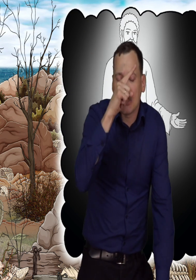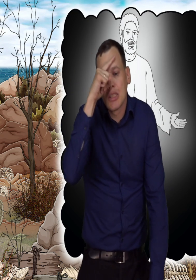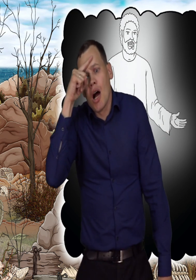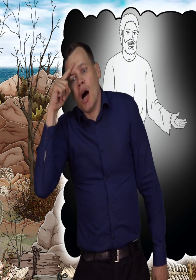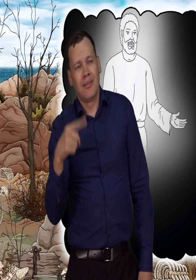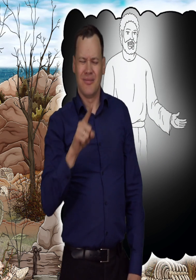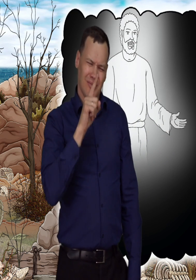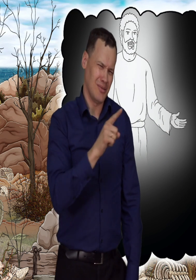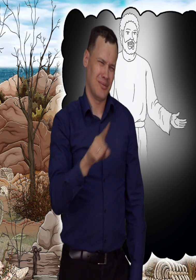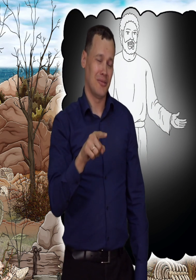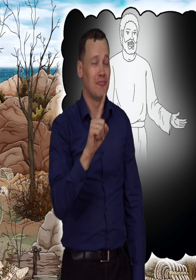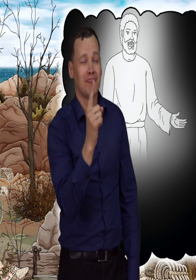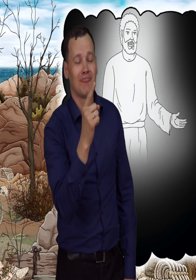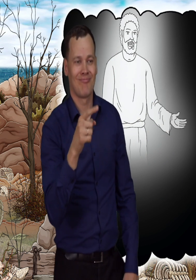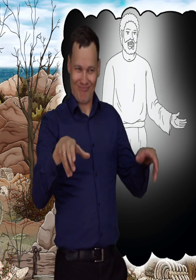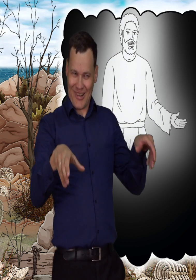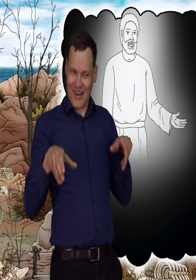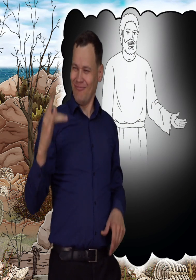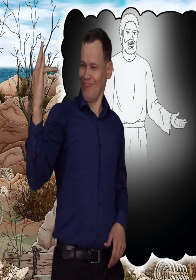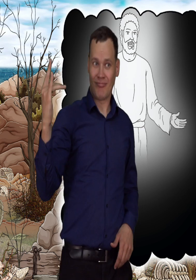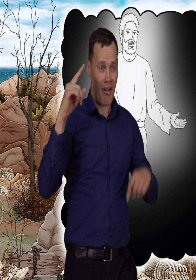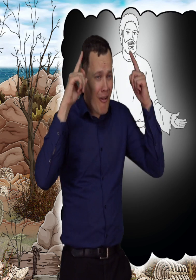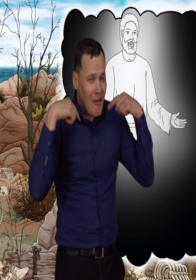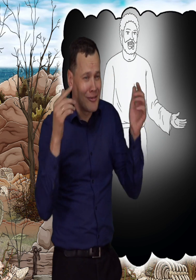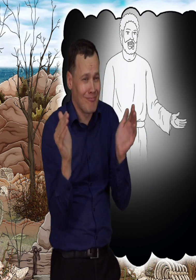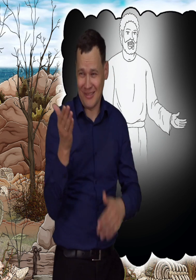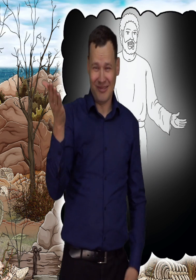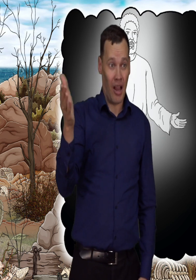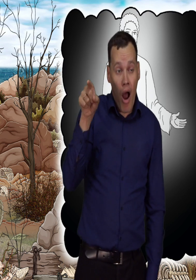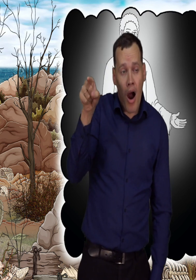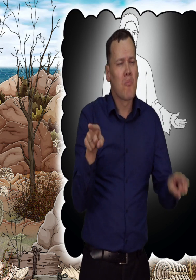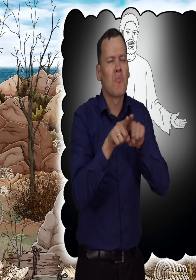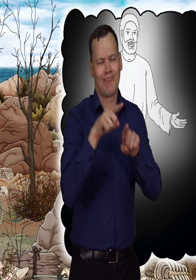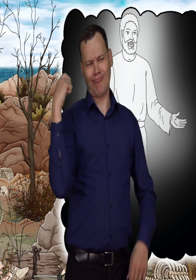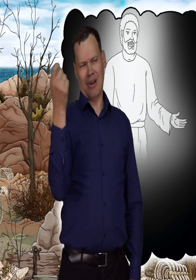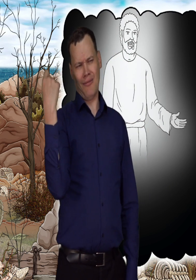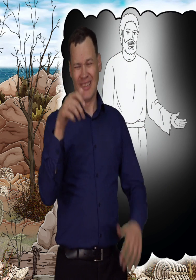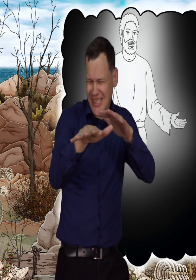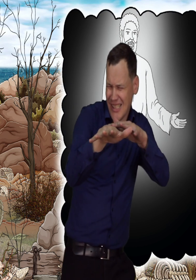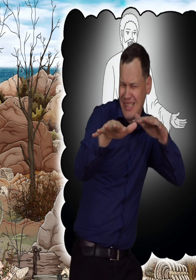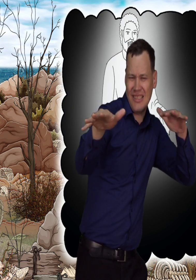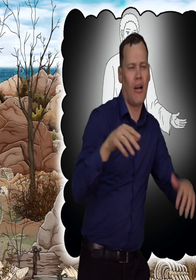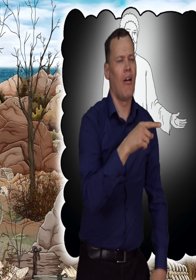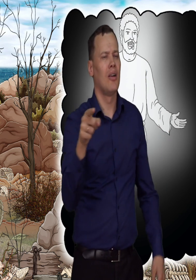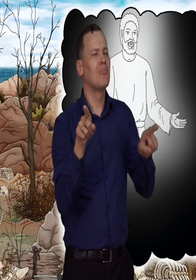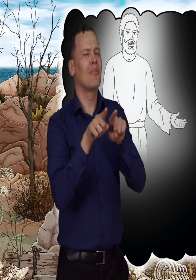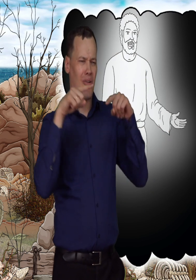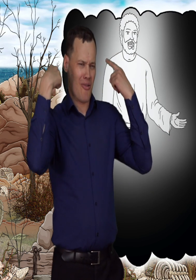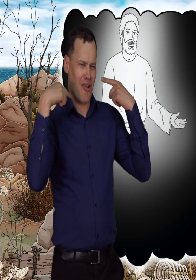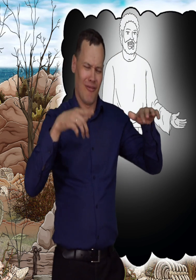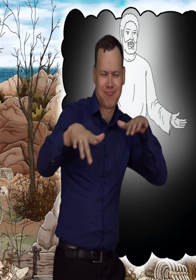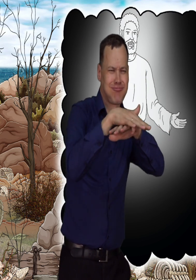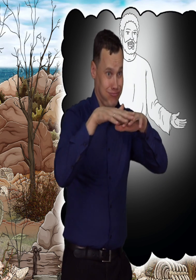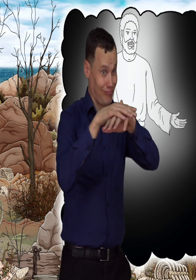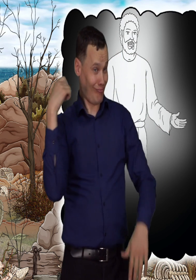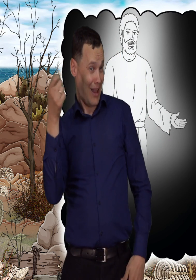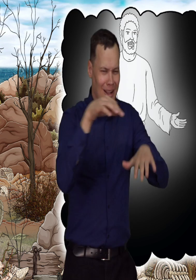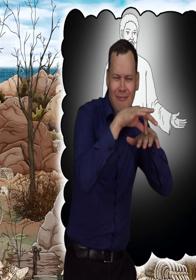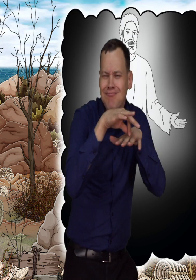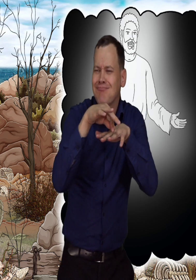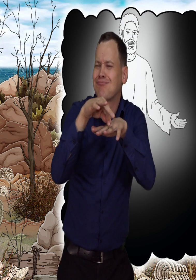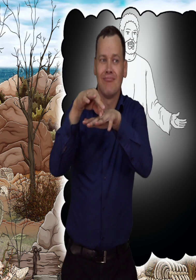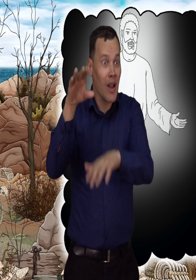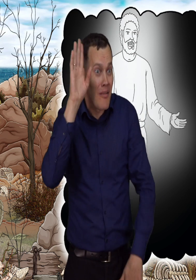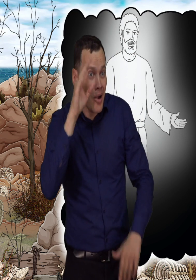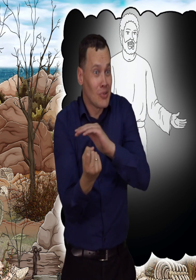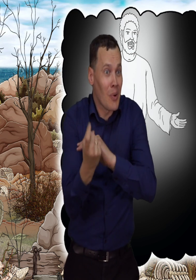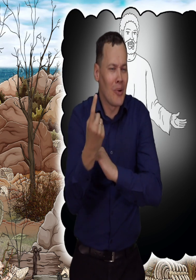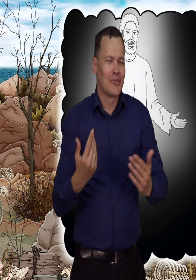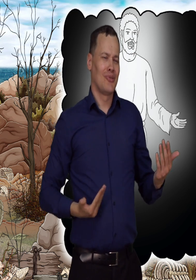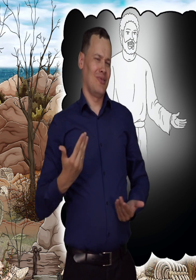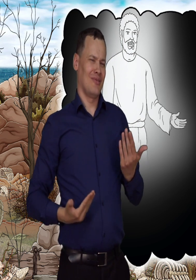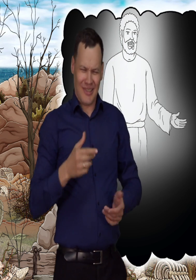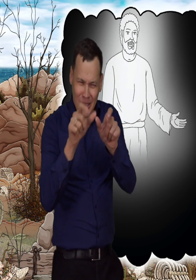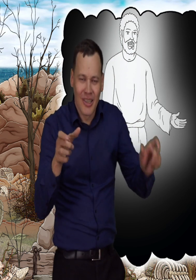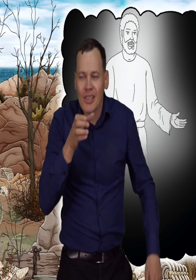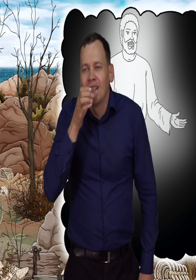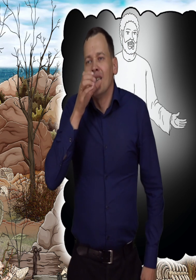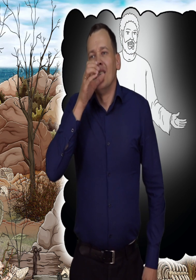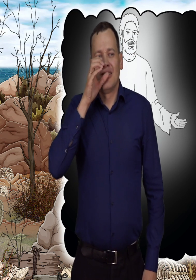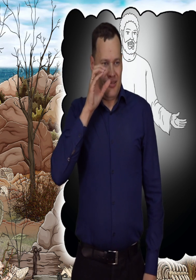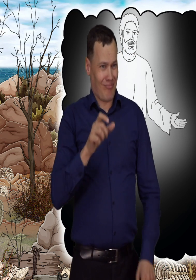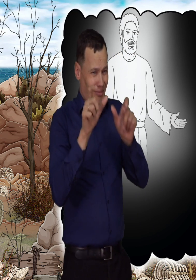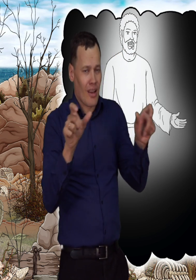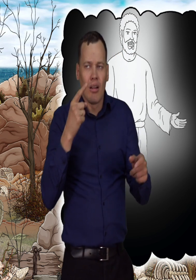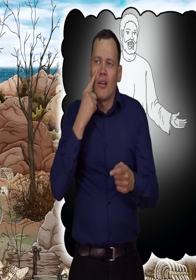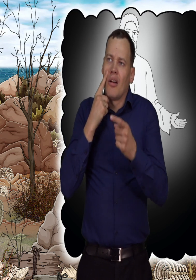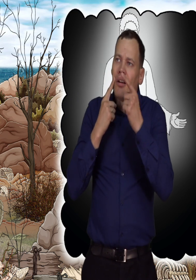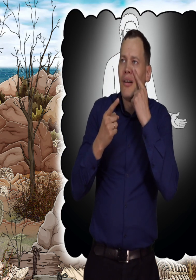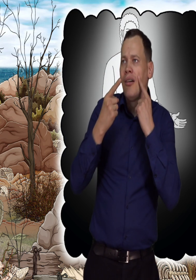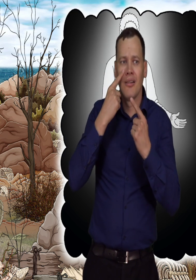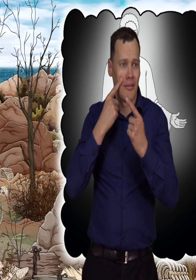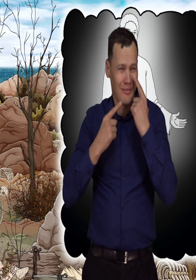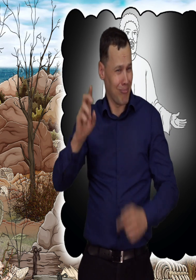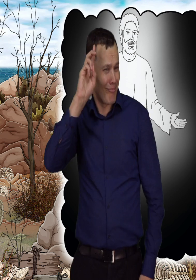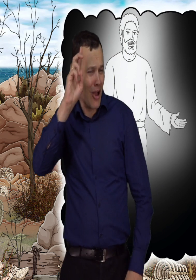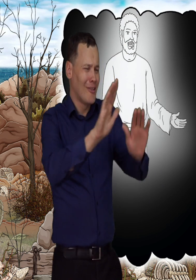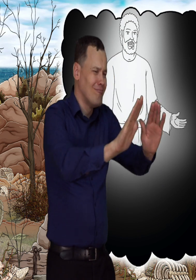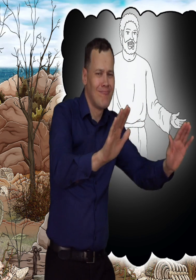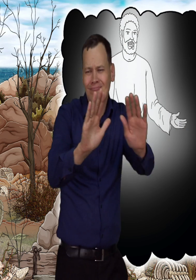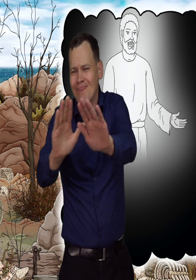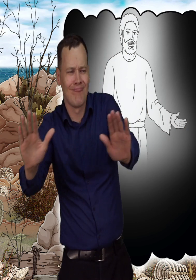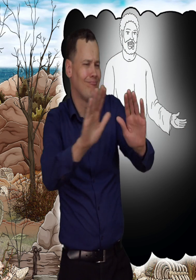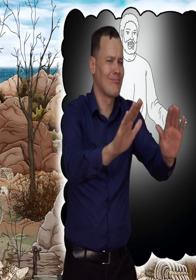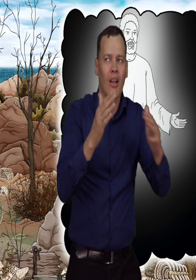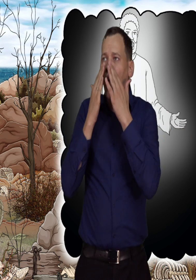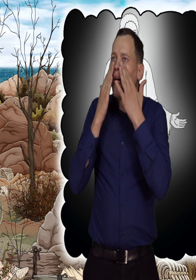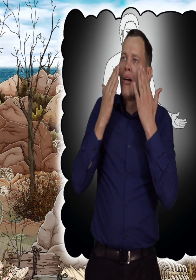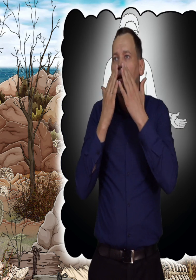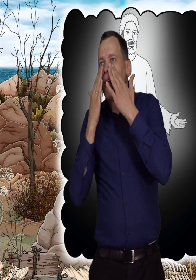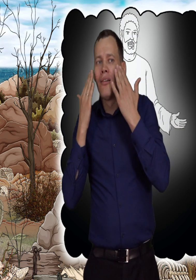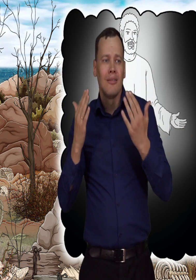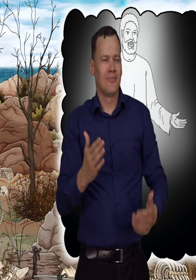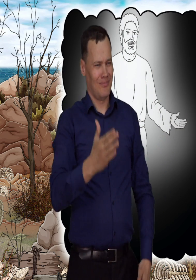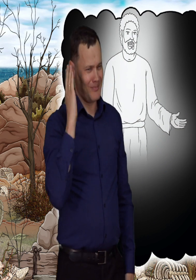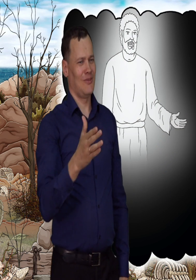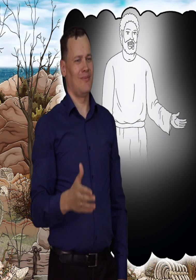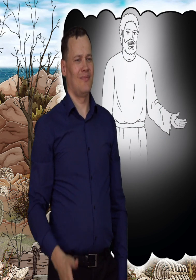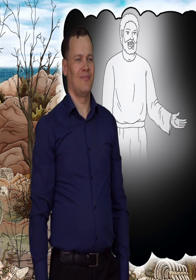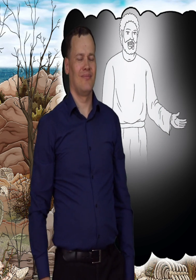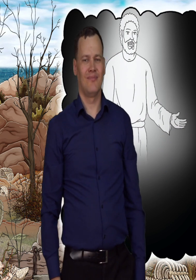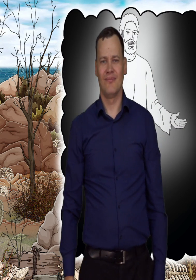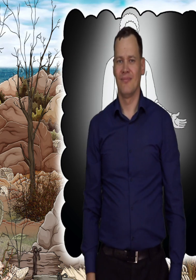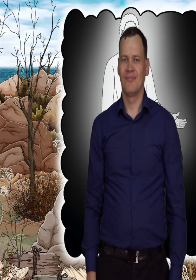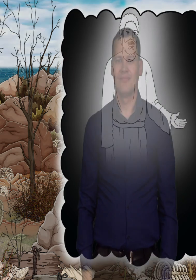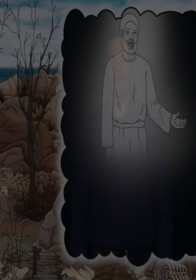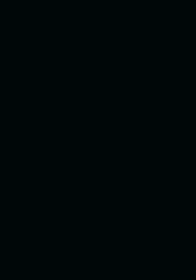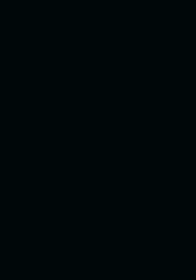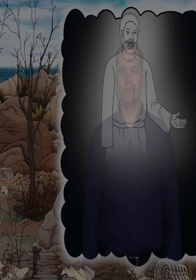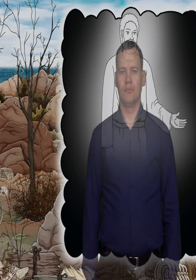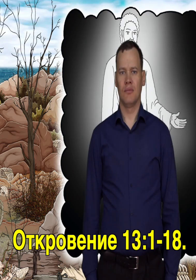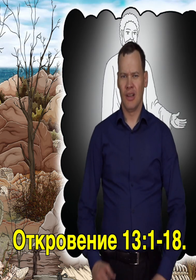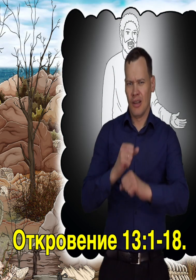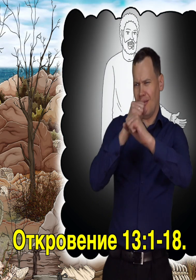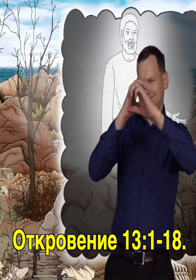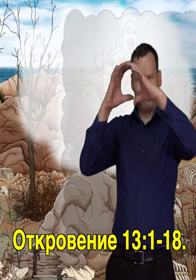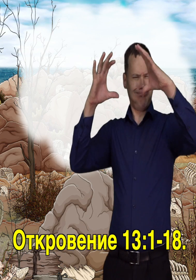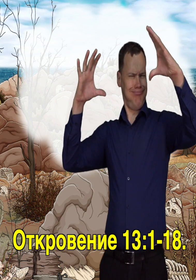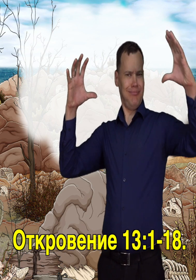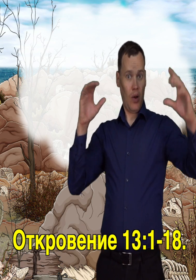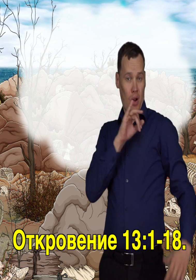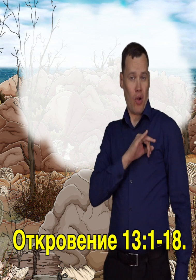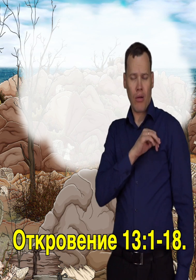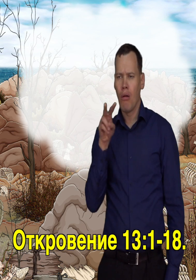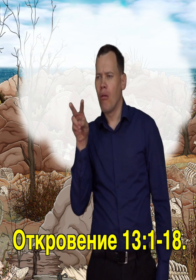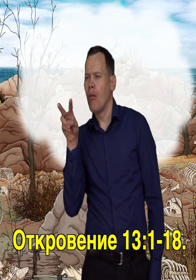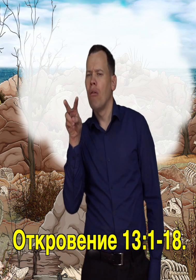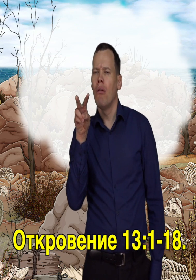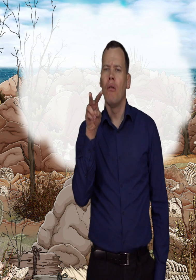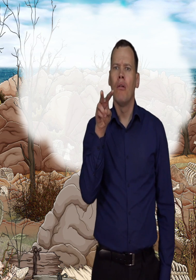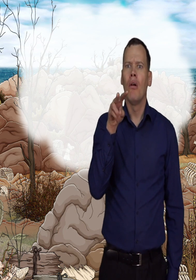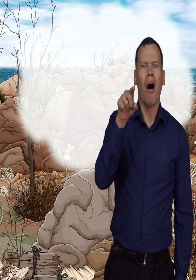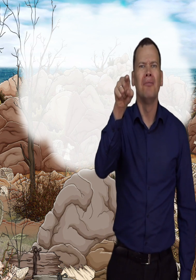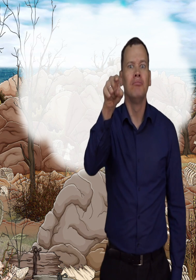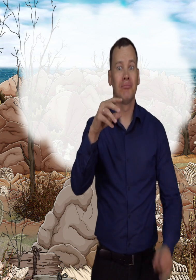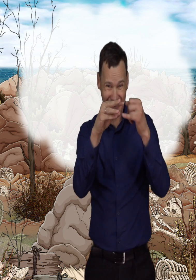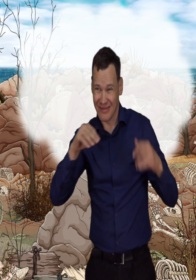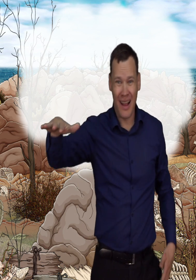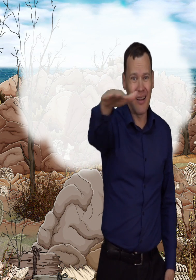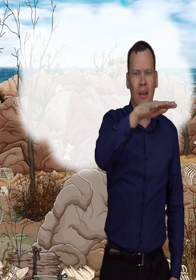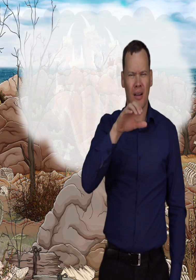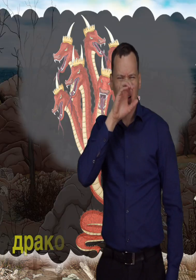‘Never again will they hunger, and never will they thirst; nor will the sun beat down upon them, nor any scorching heat.’ For the Lamb in the center of the throne will be their shepherd.